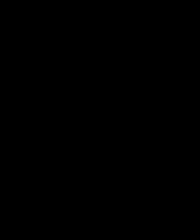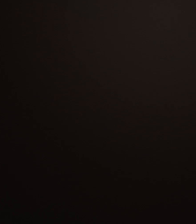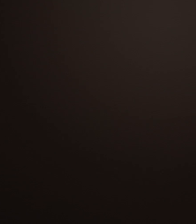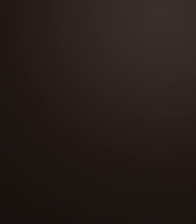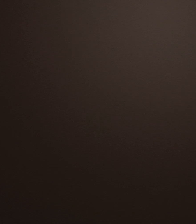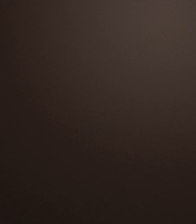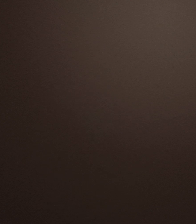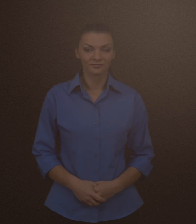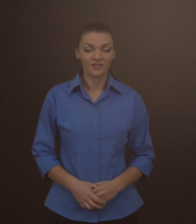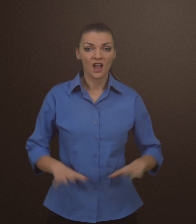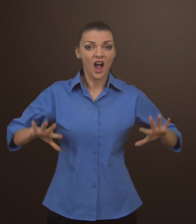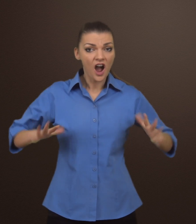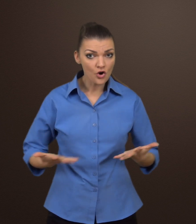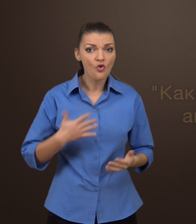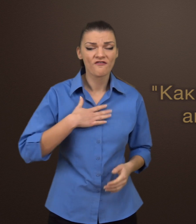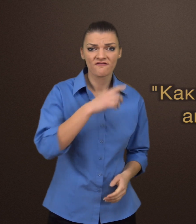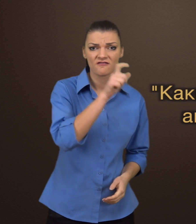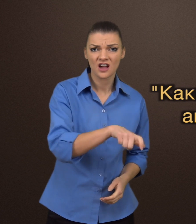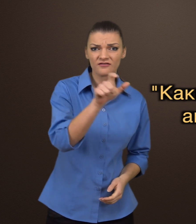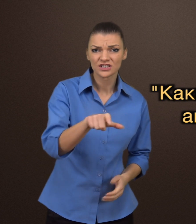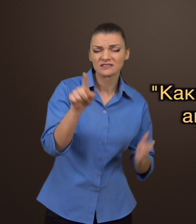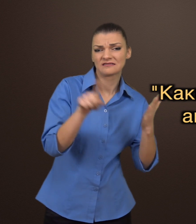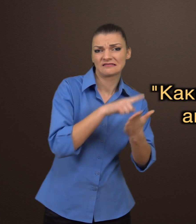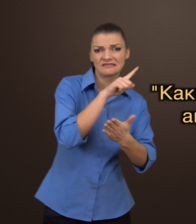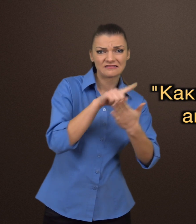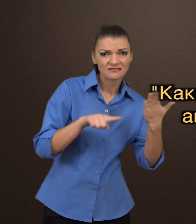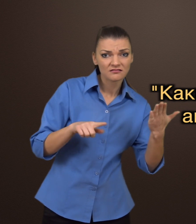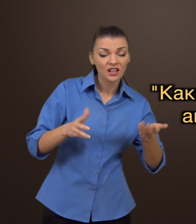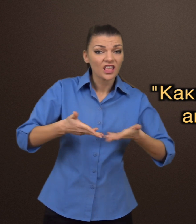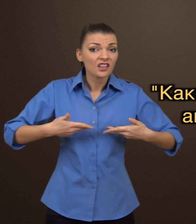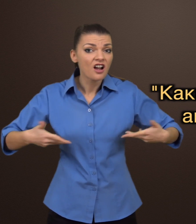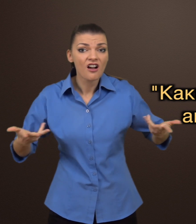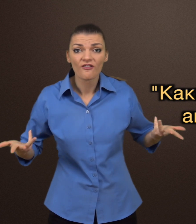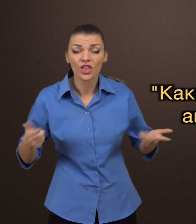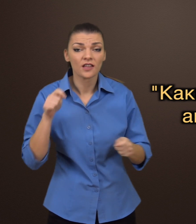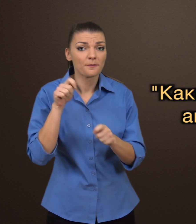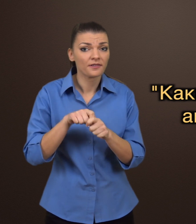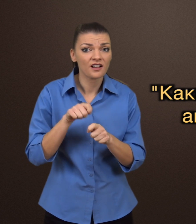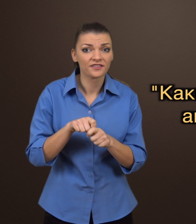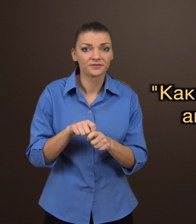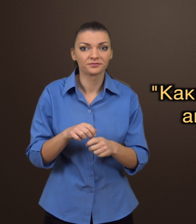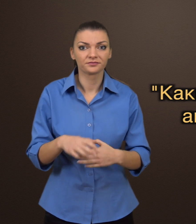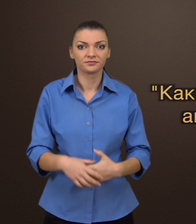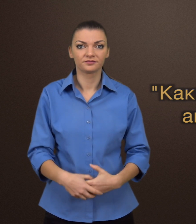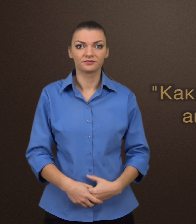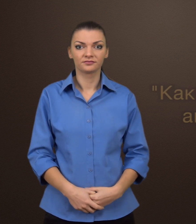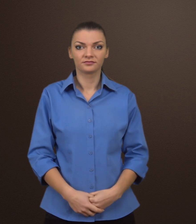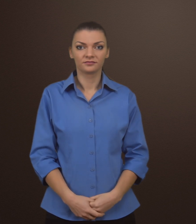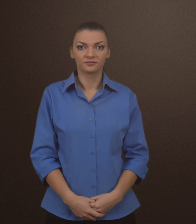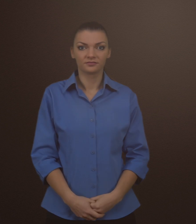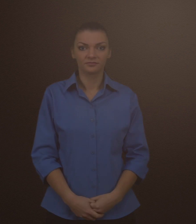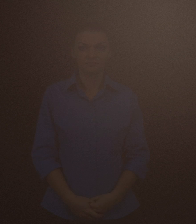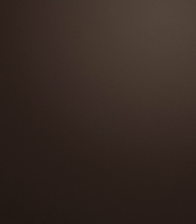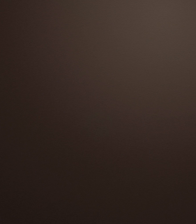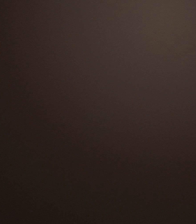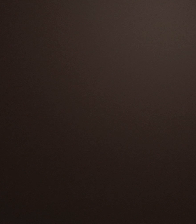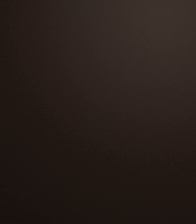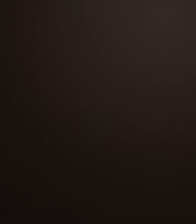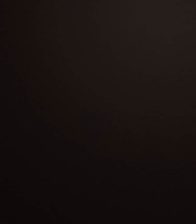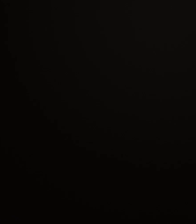What to do if a believer sins